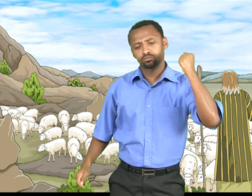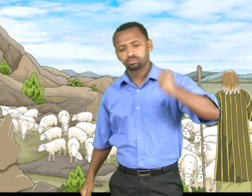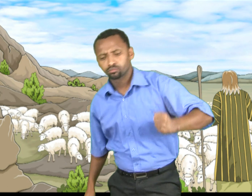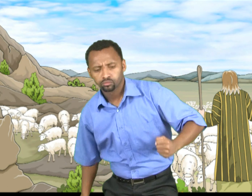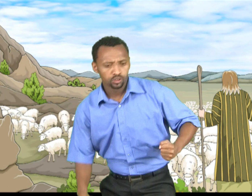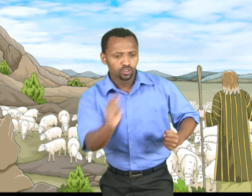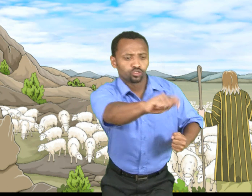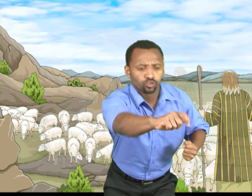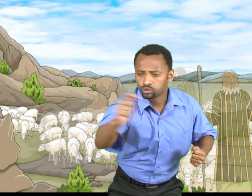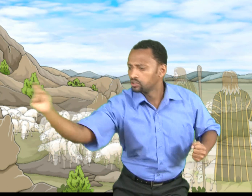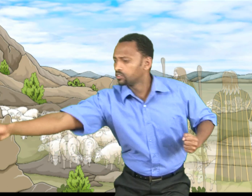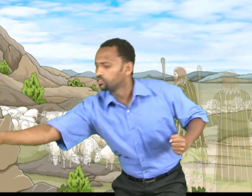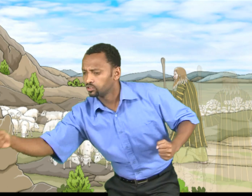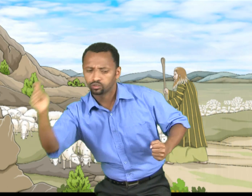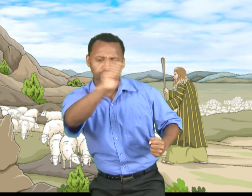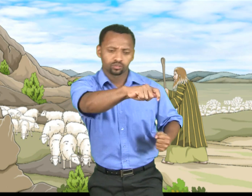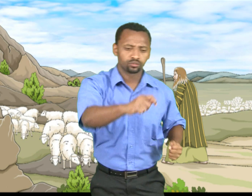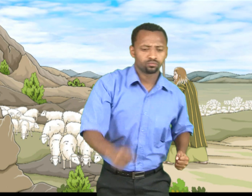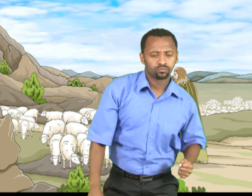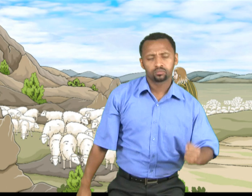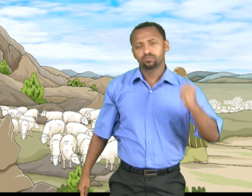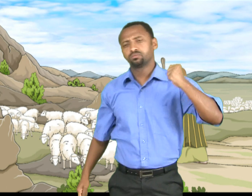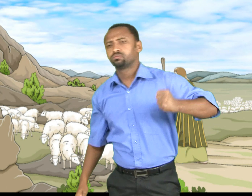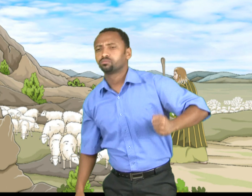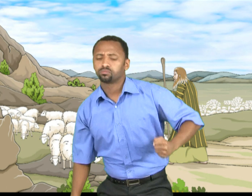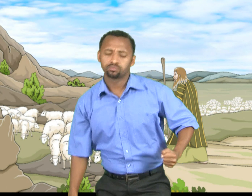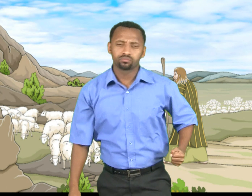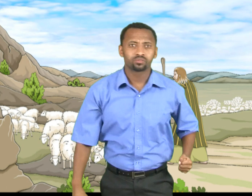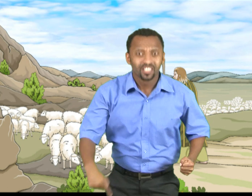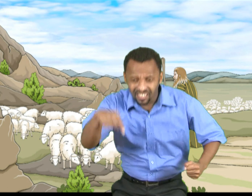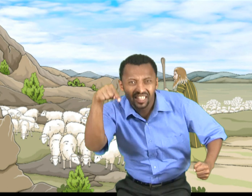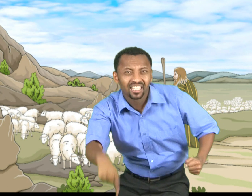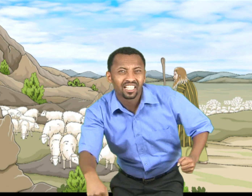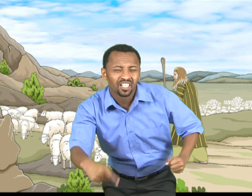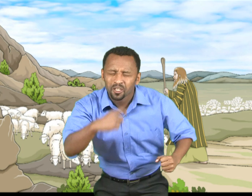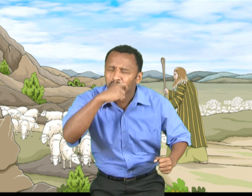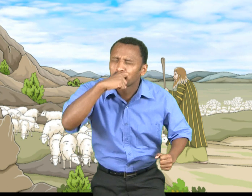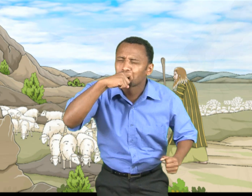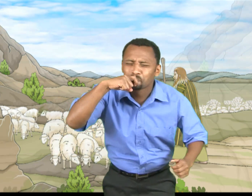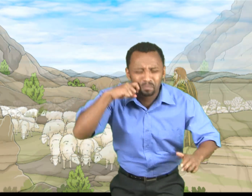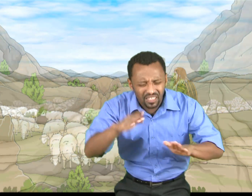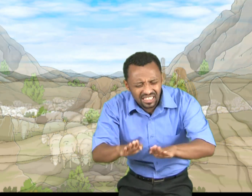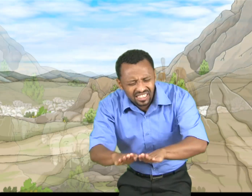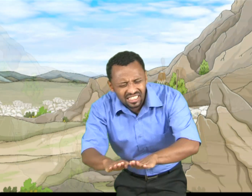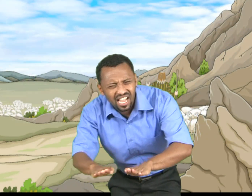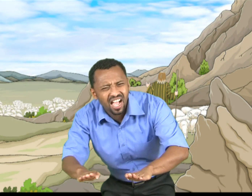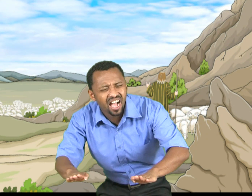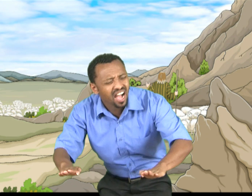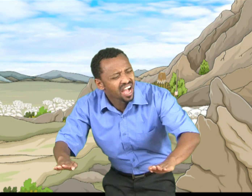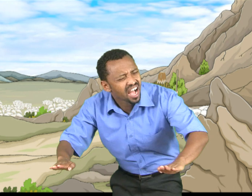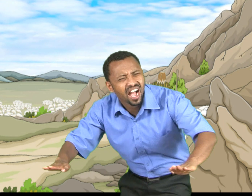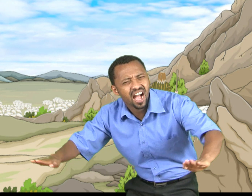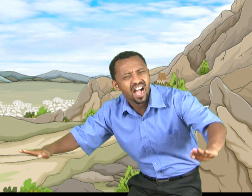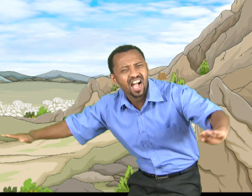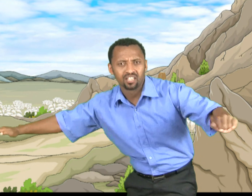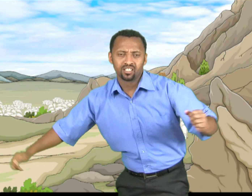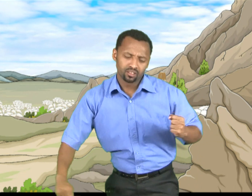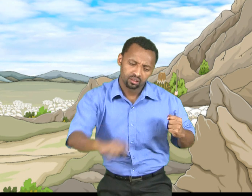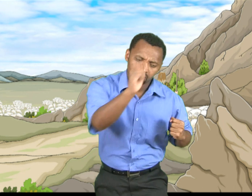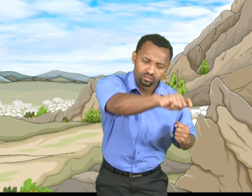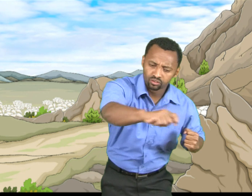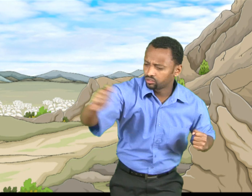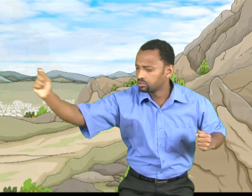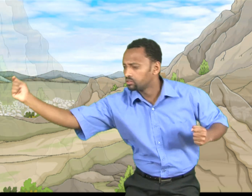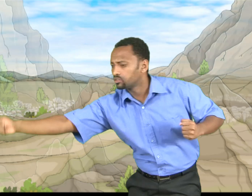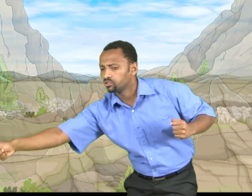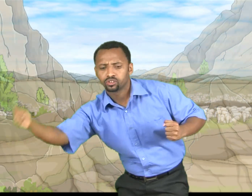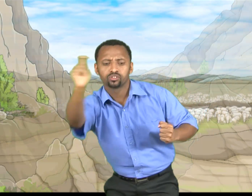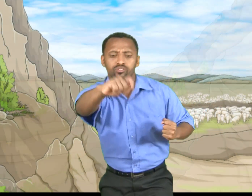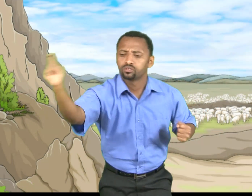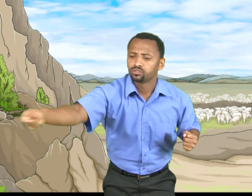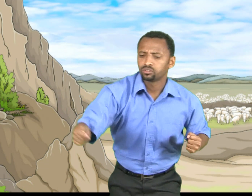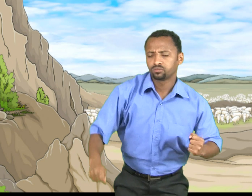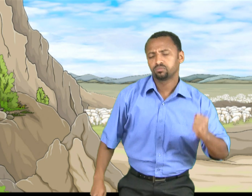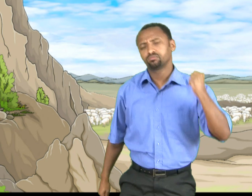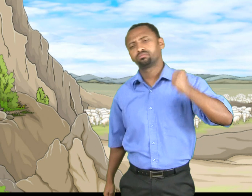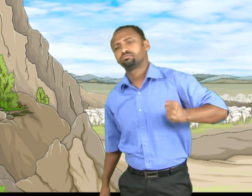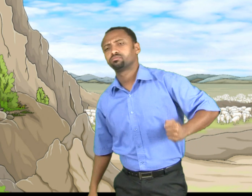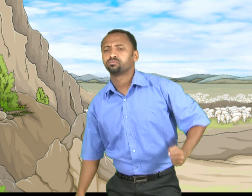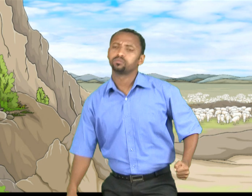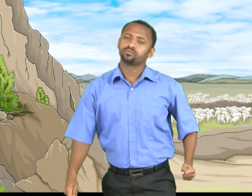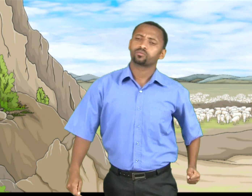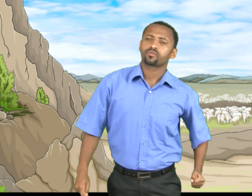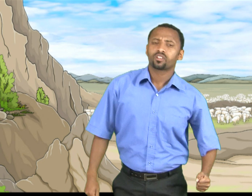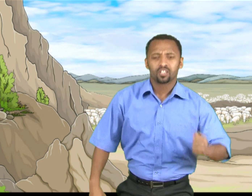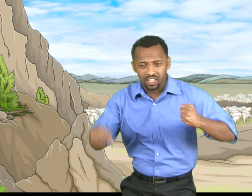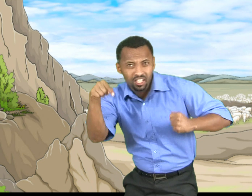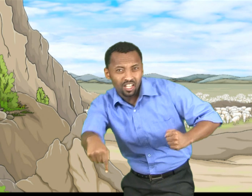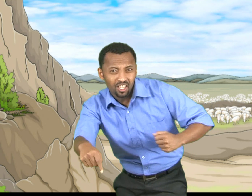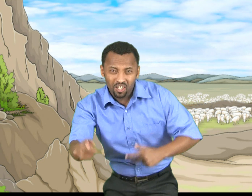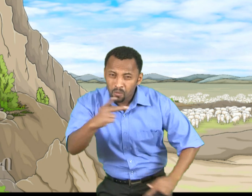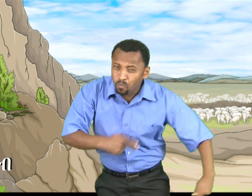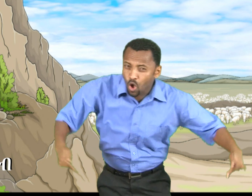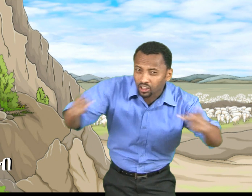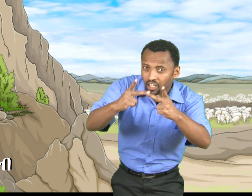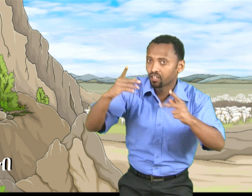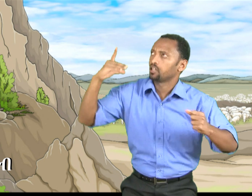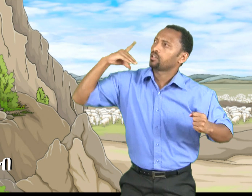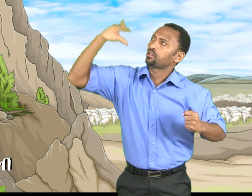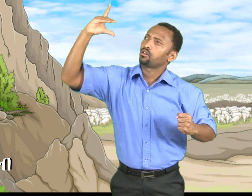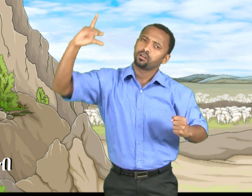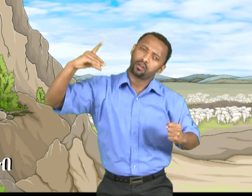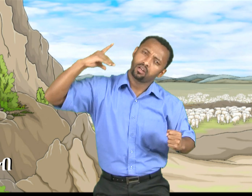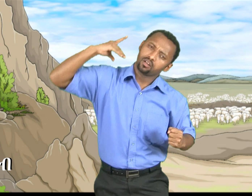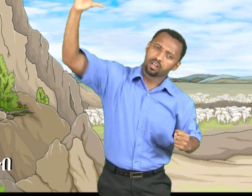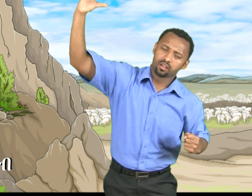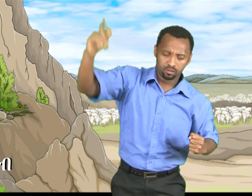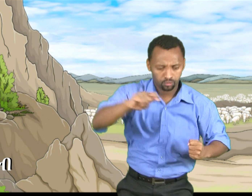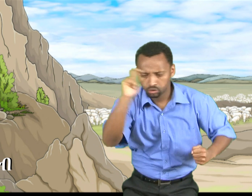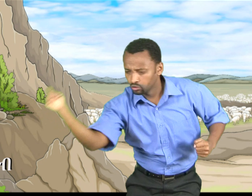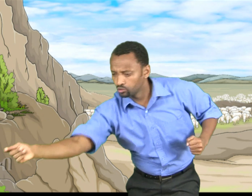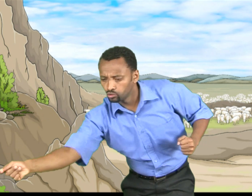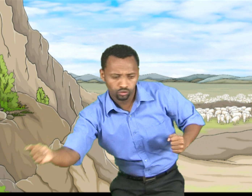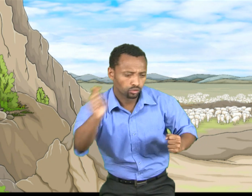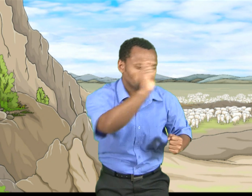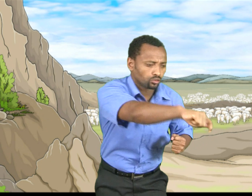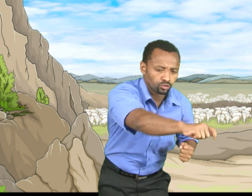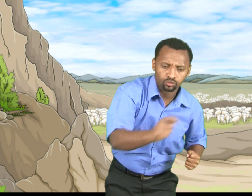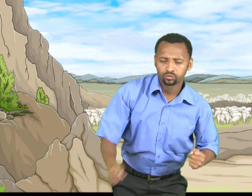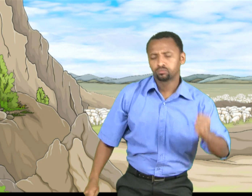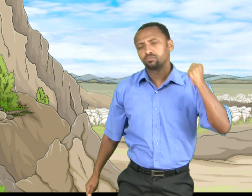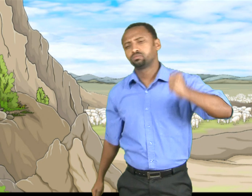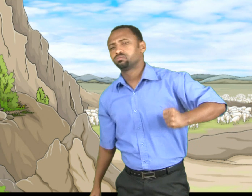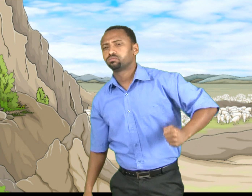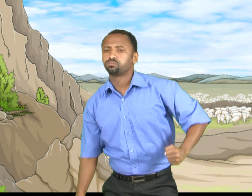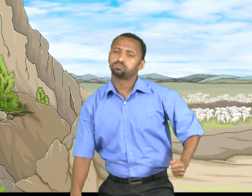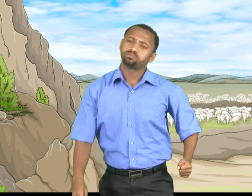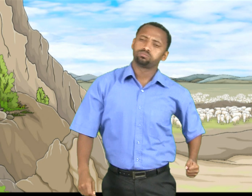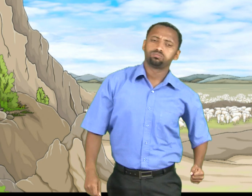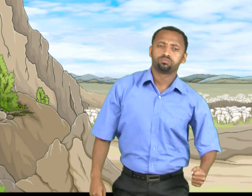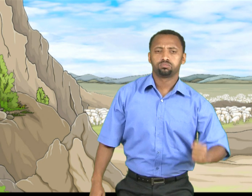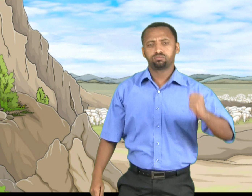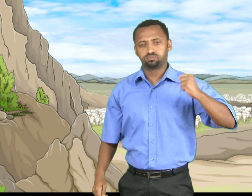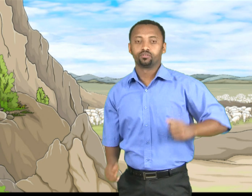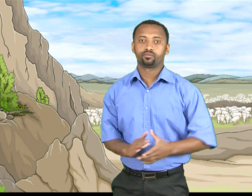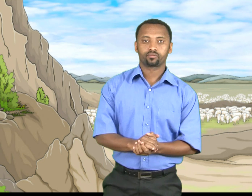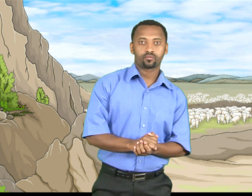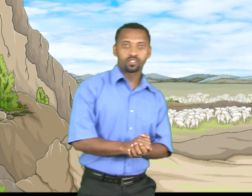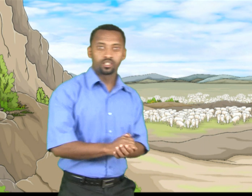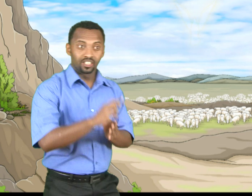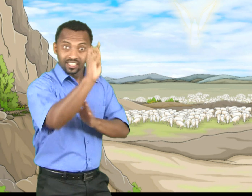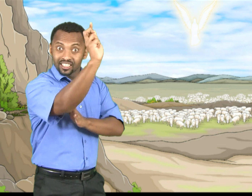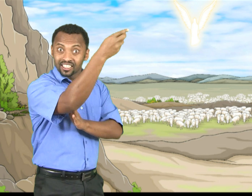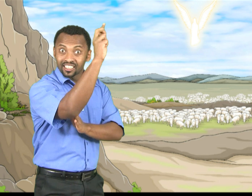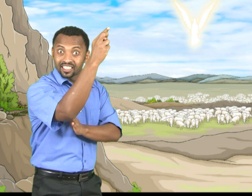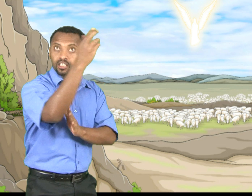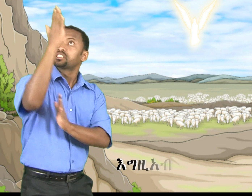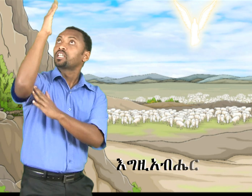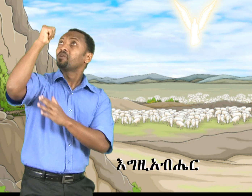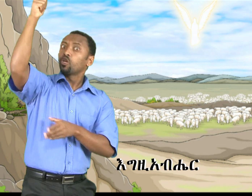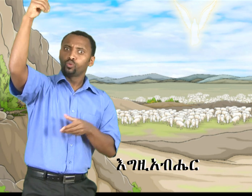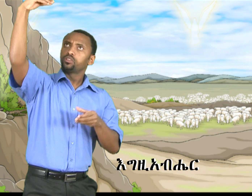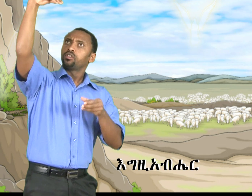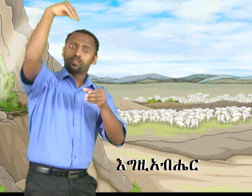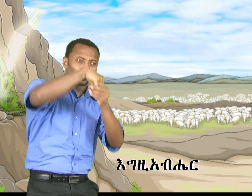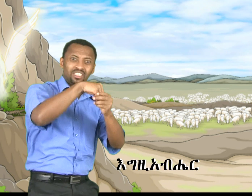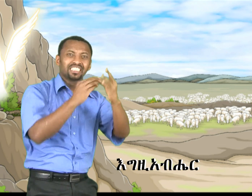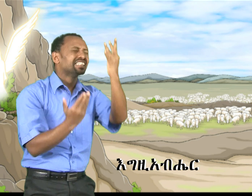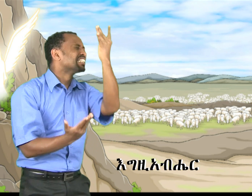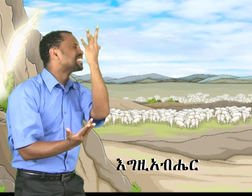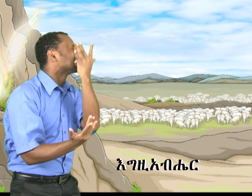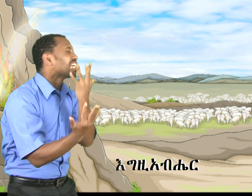He led the flock to the far side of the wilderness and came to Horeb, the mountain of God.